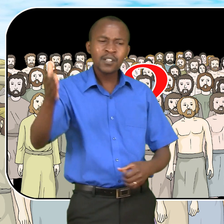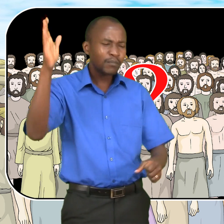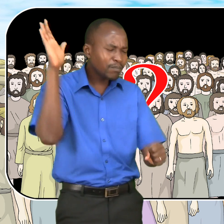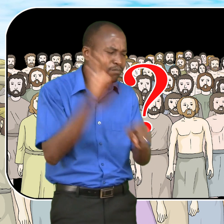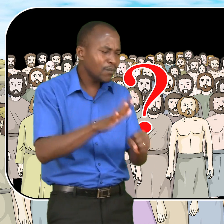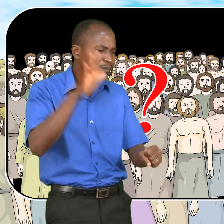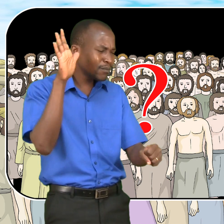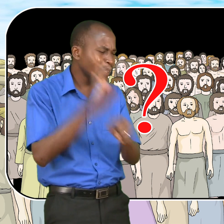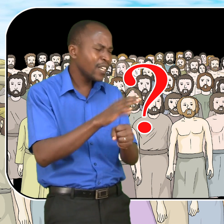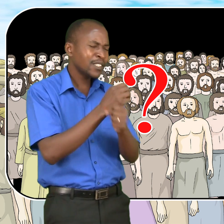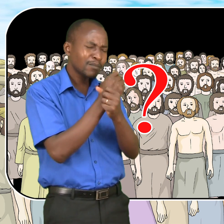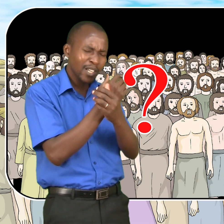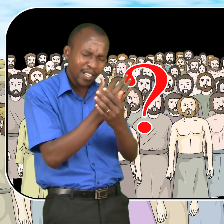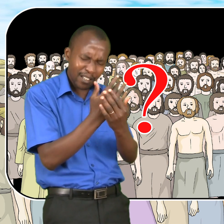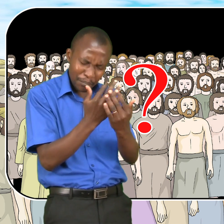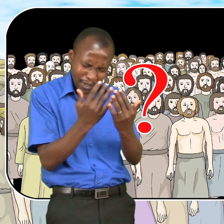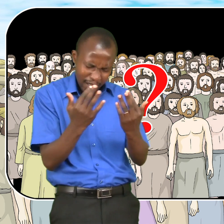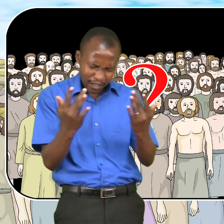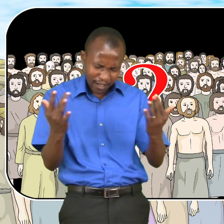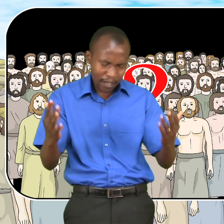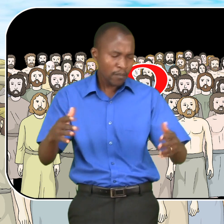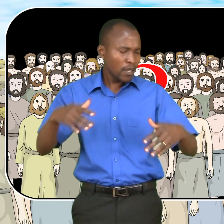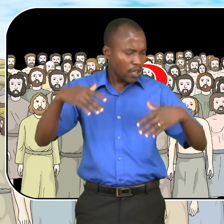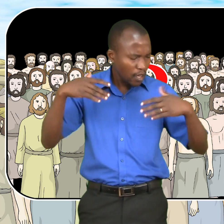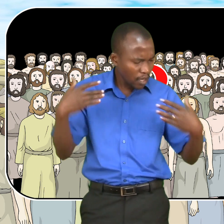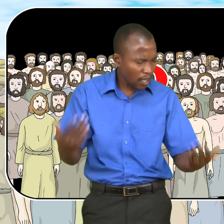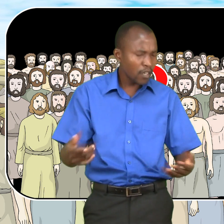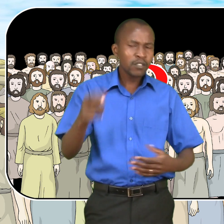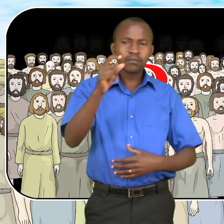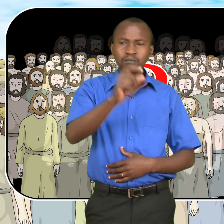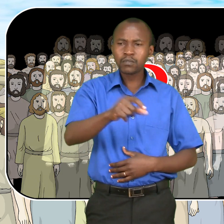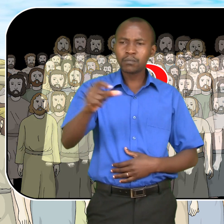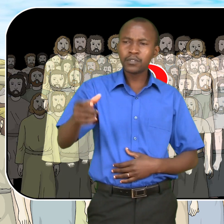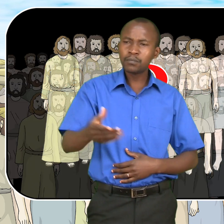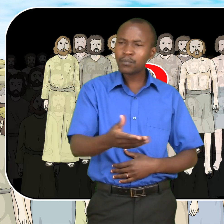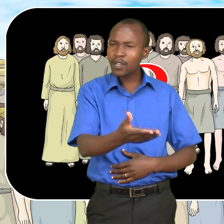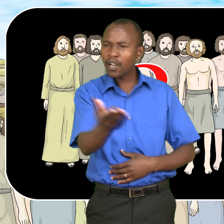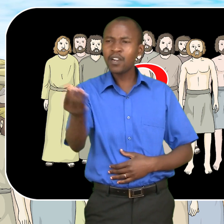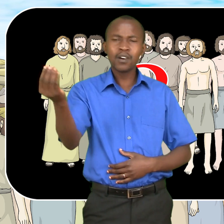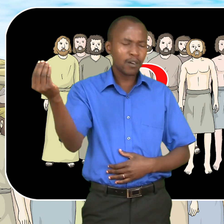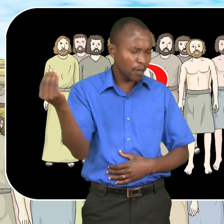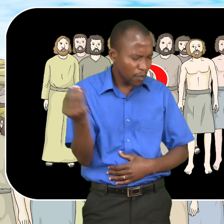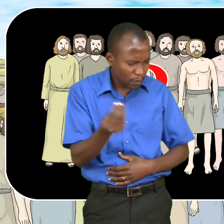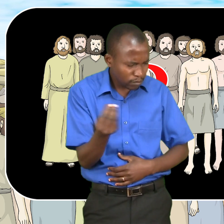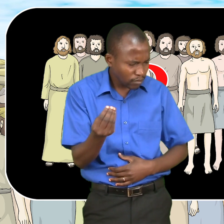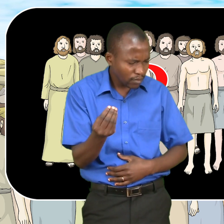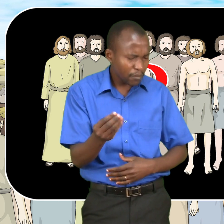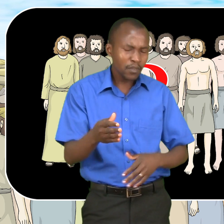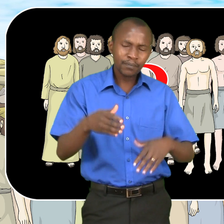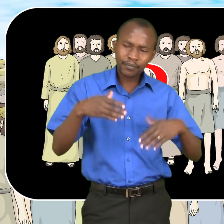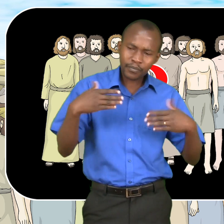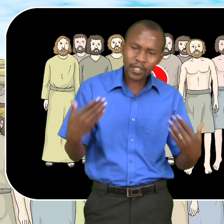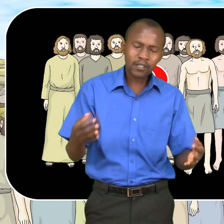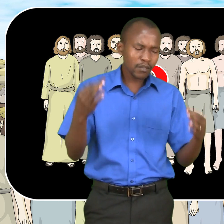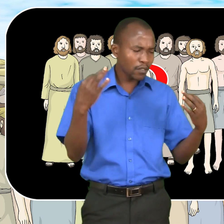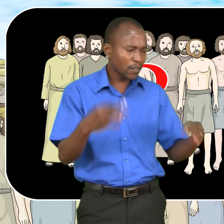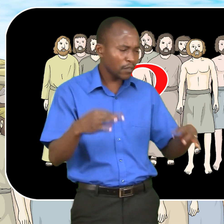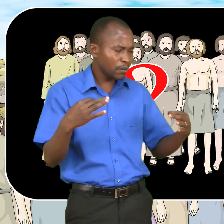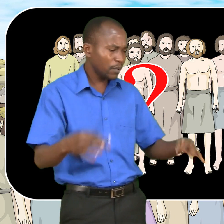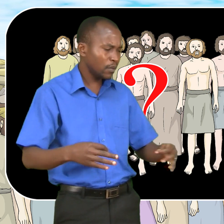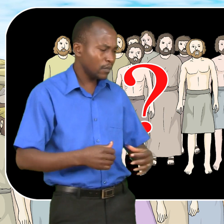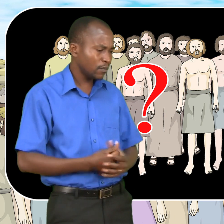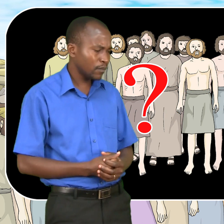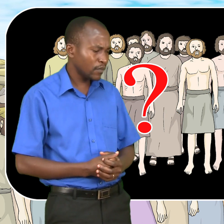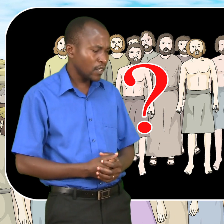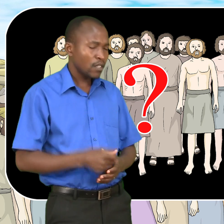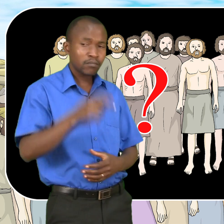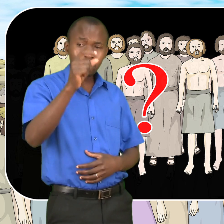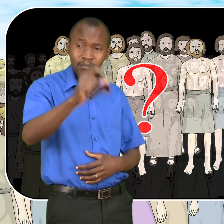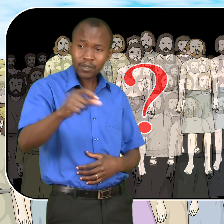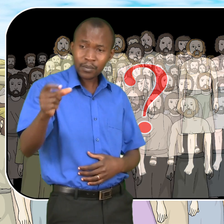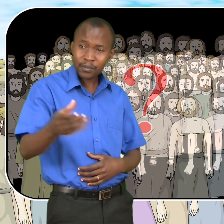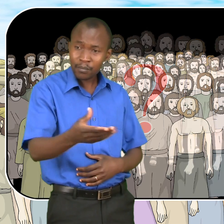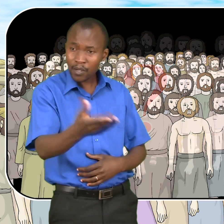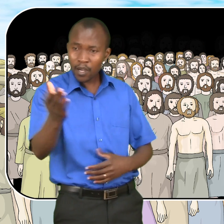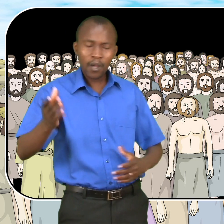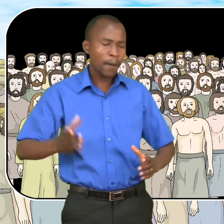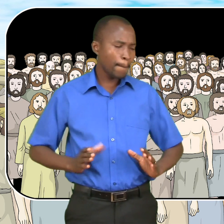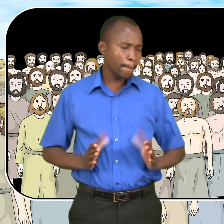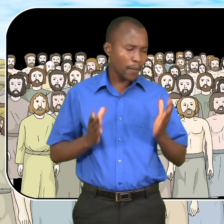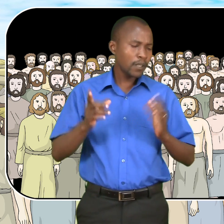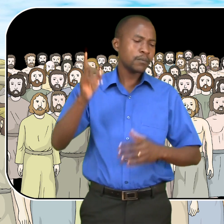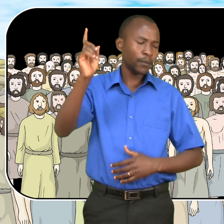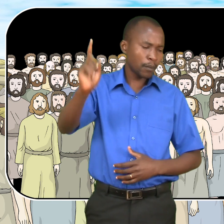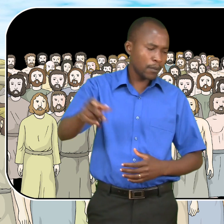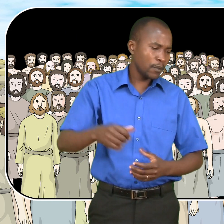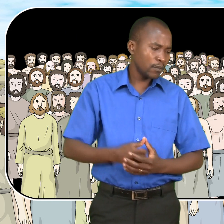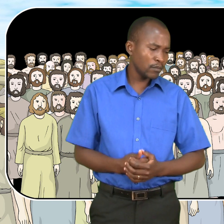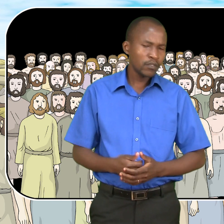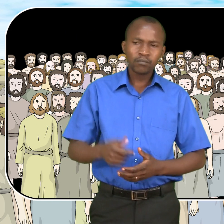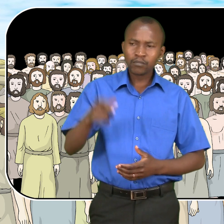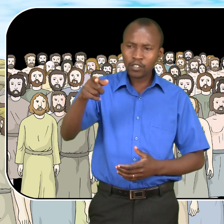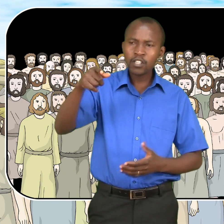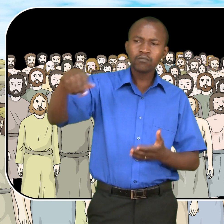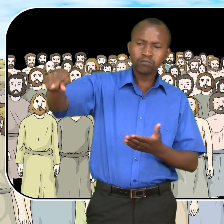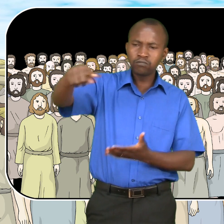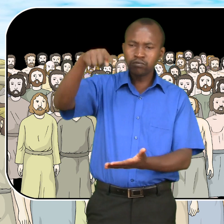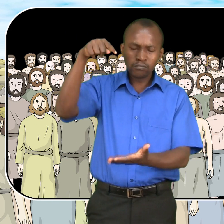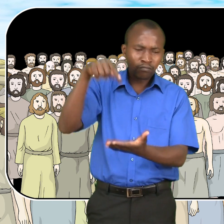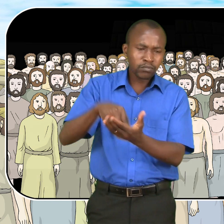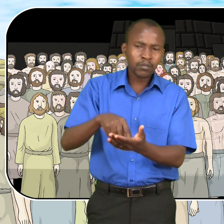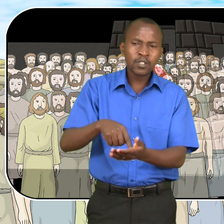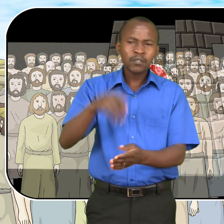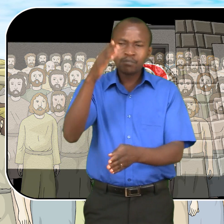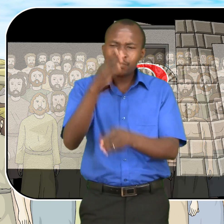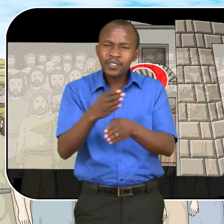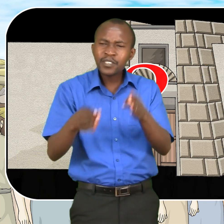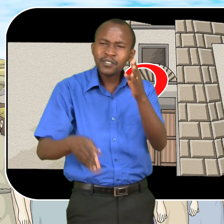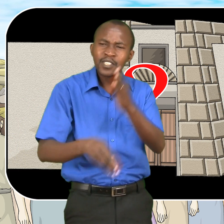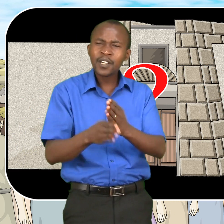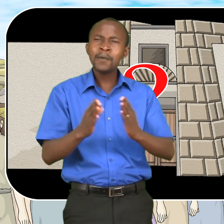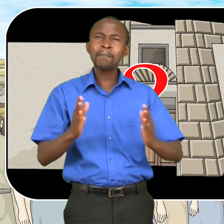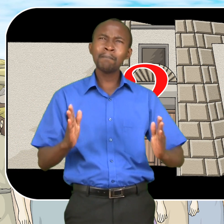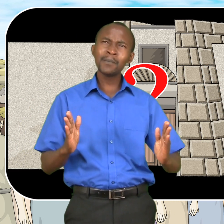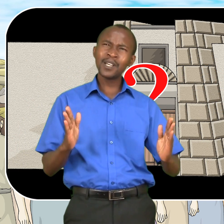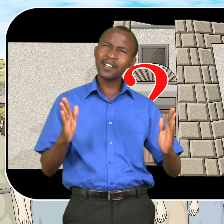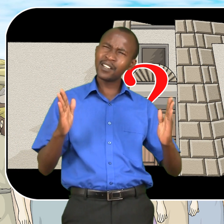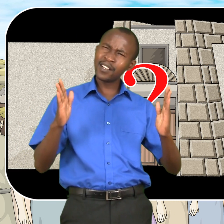Is the land where they live good or bad?